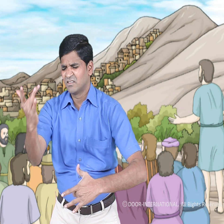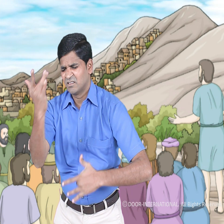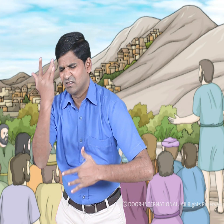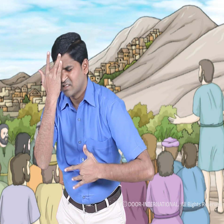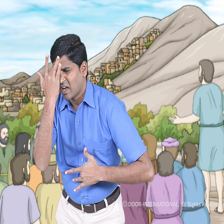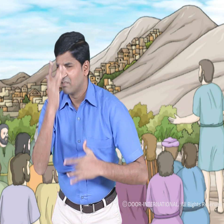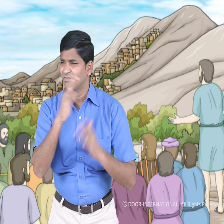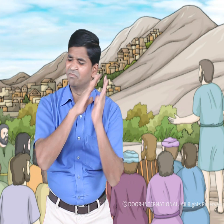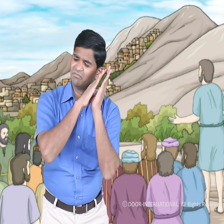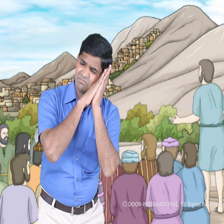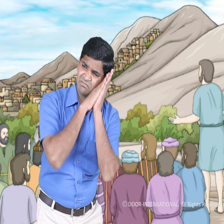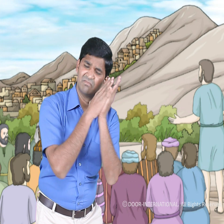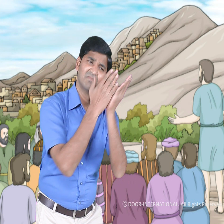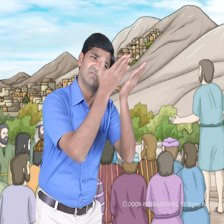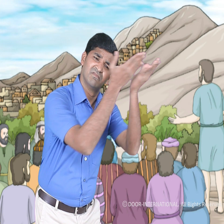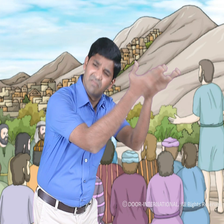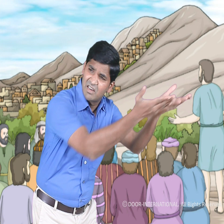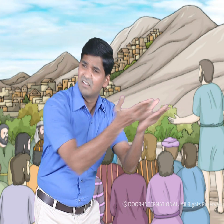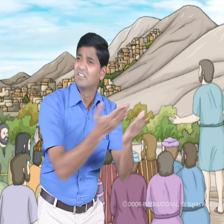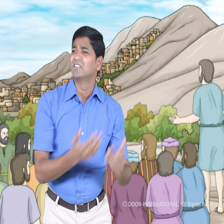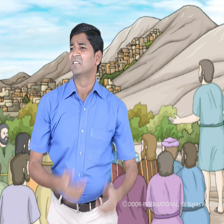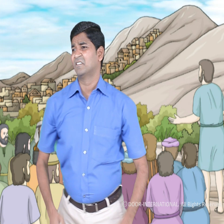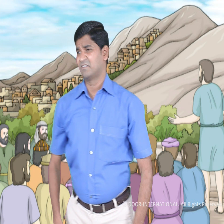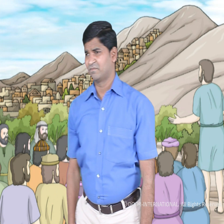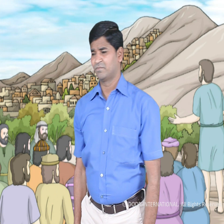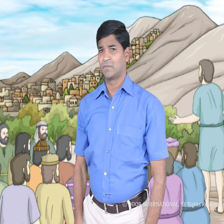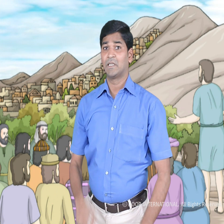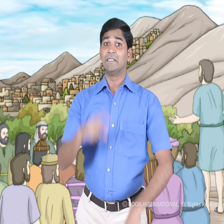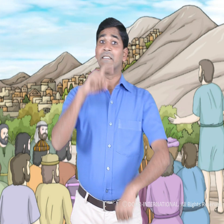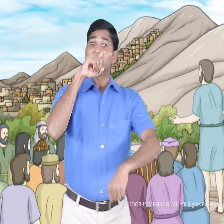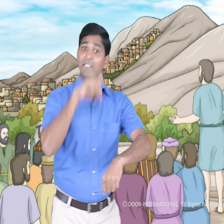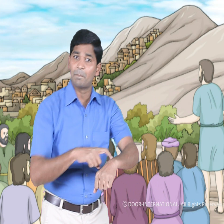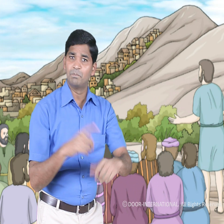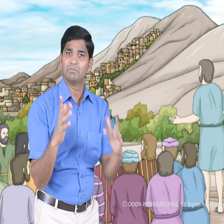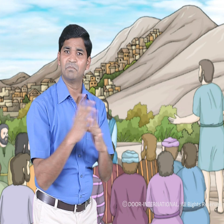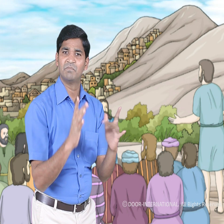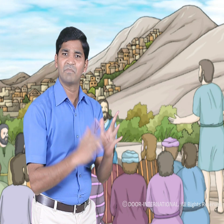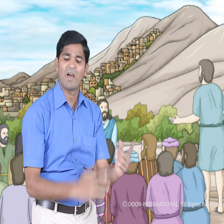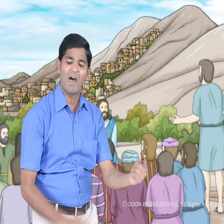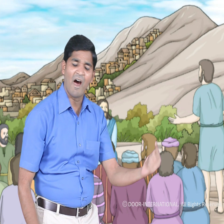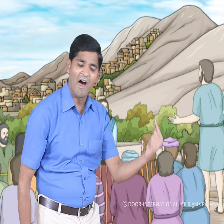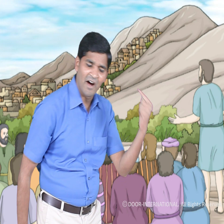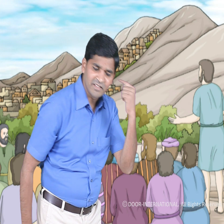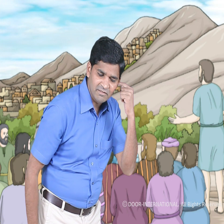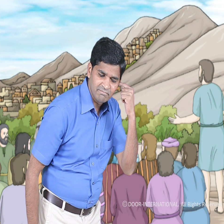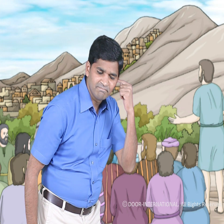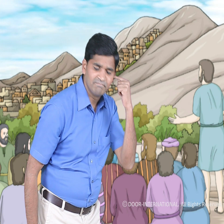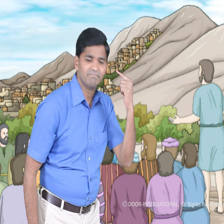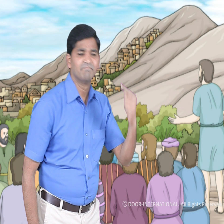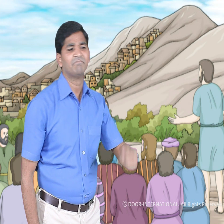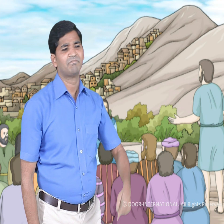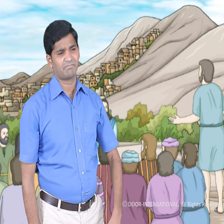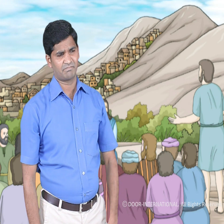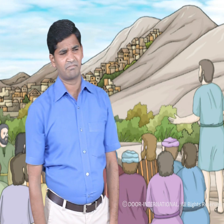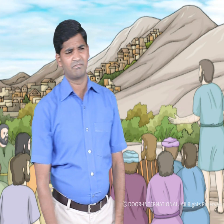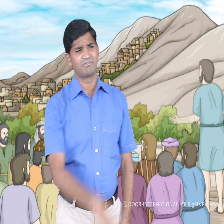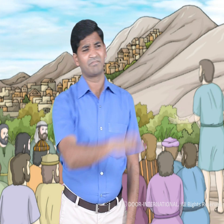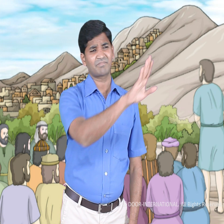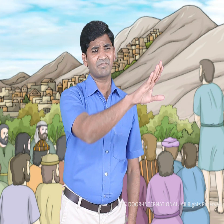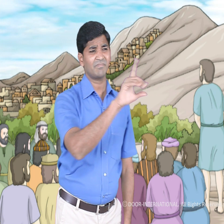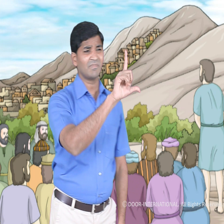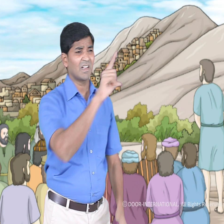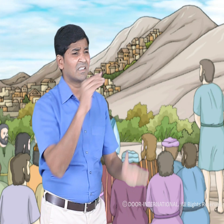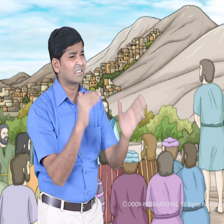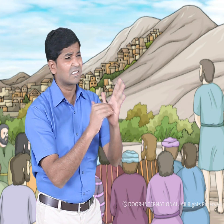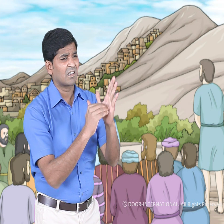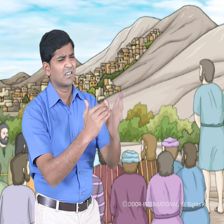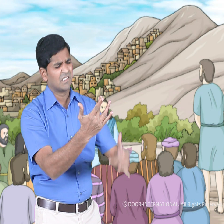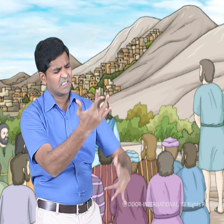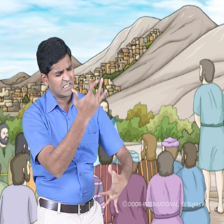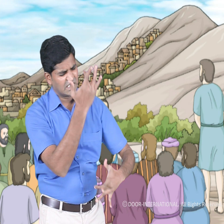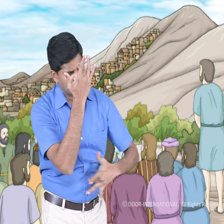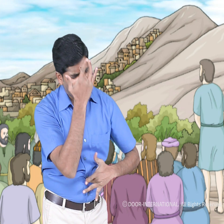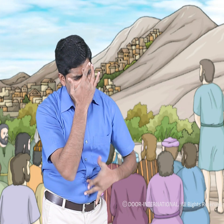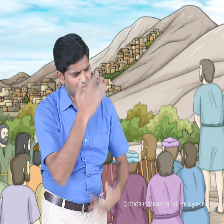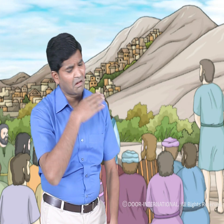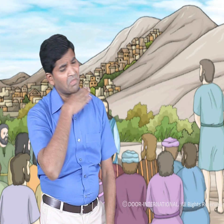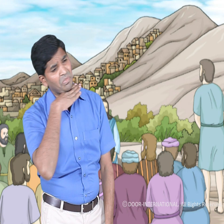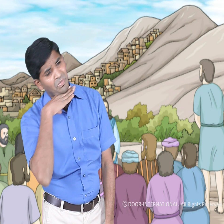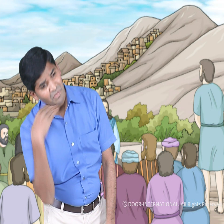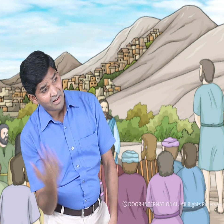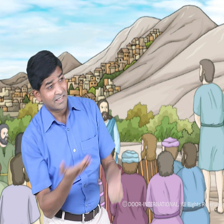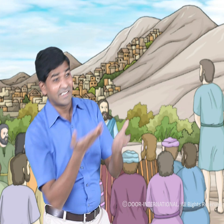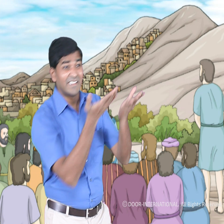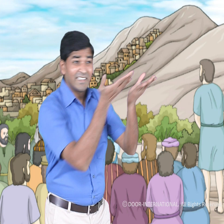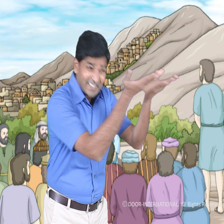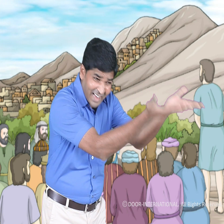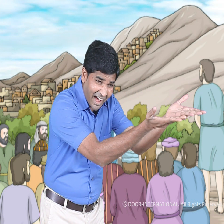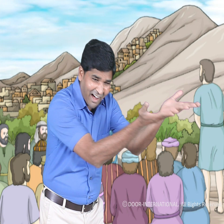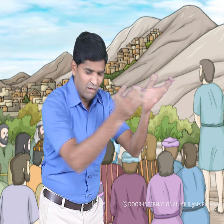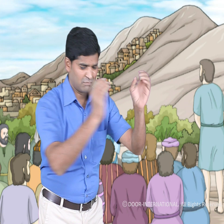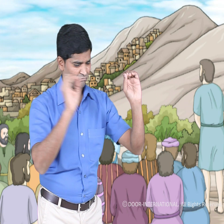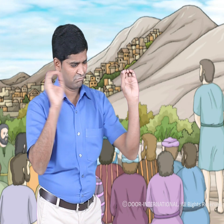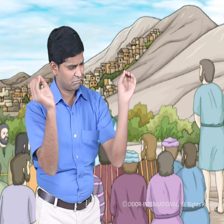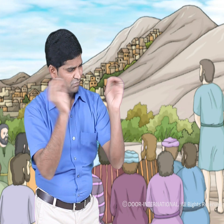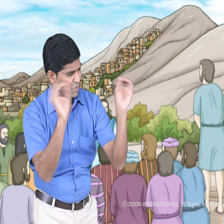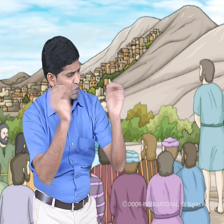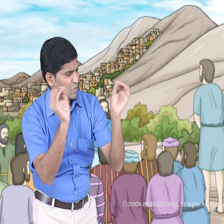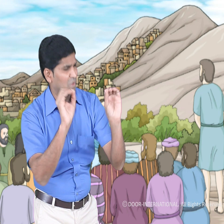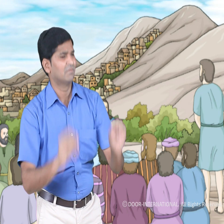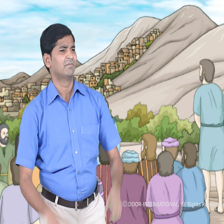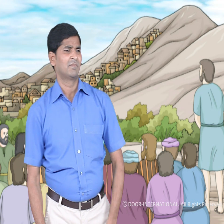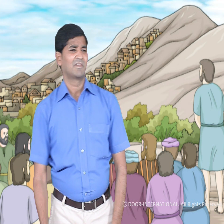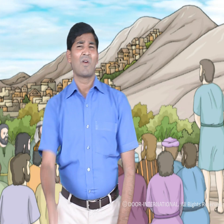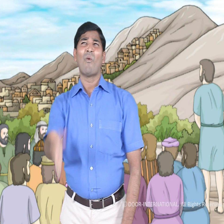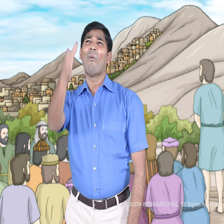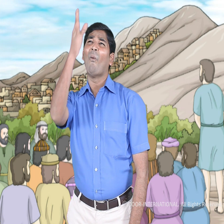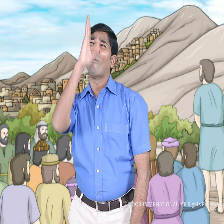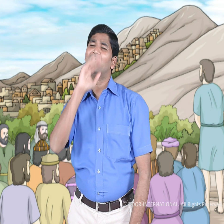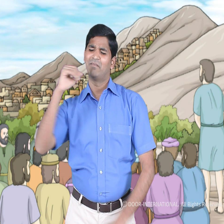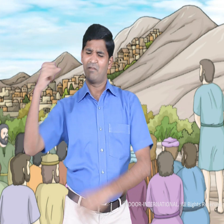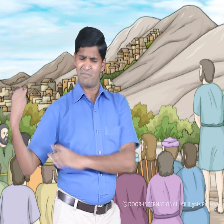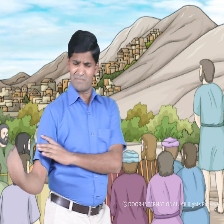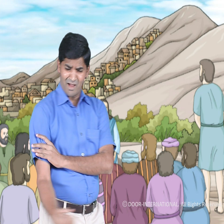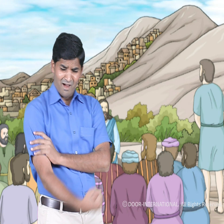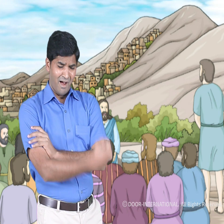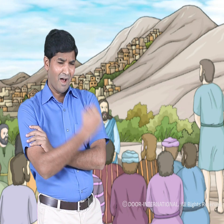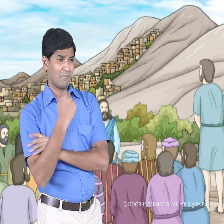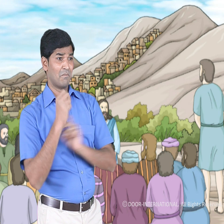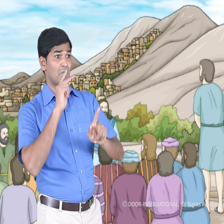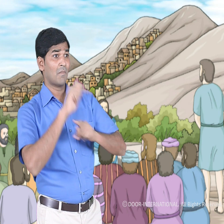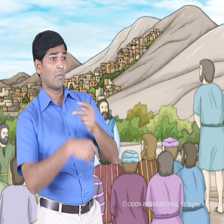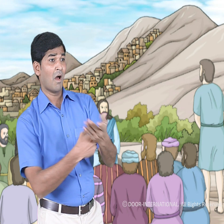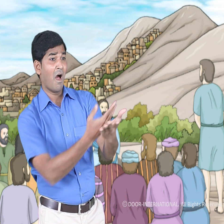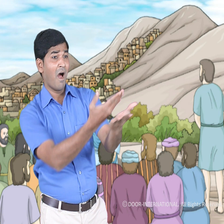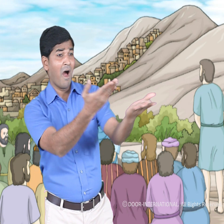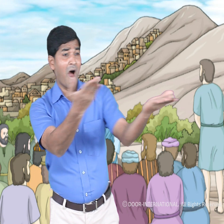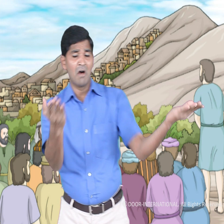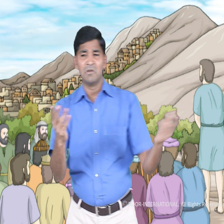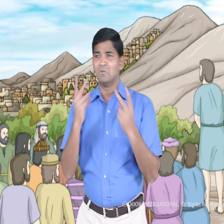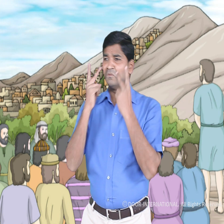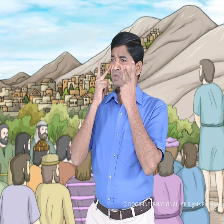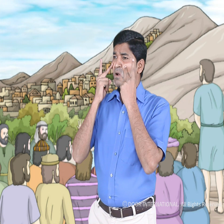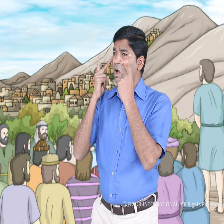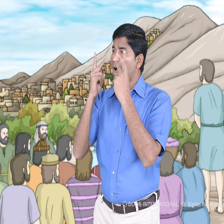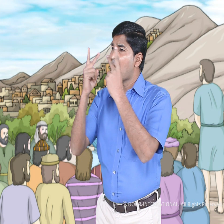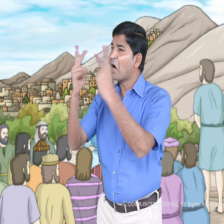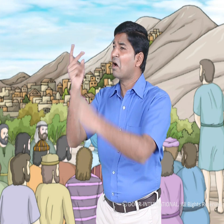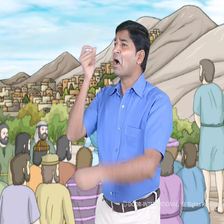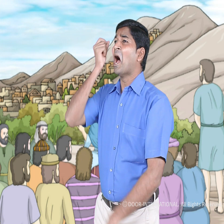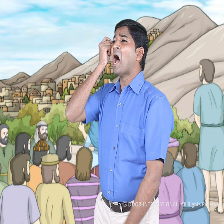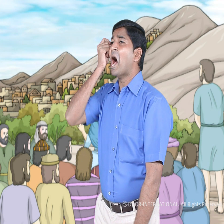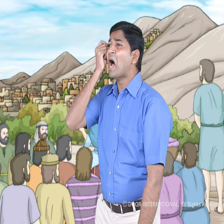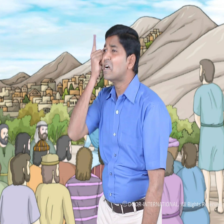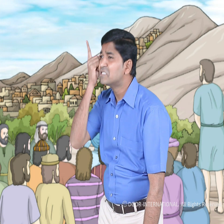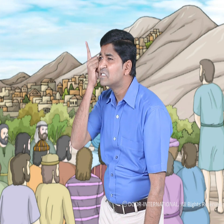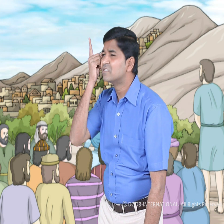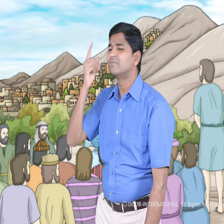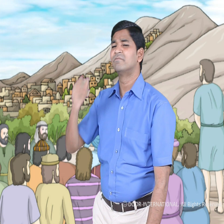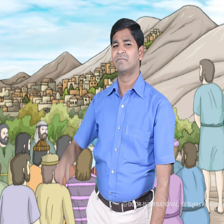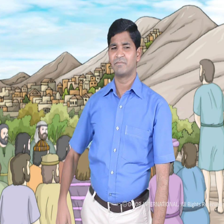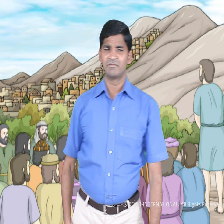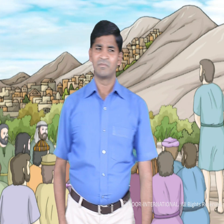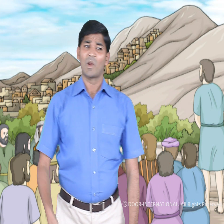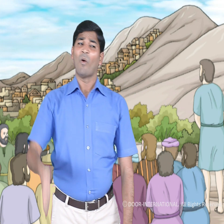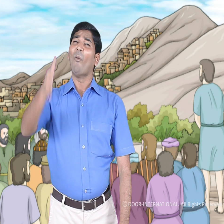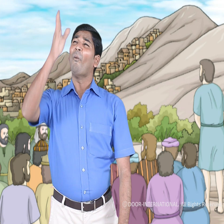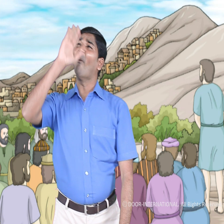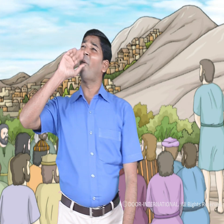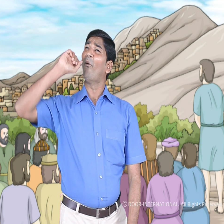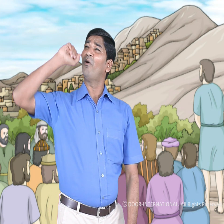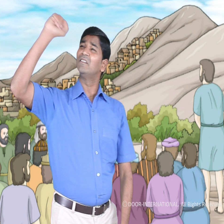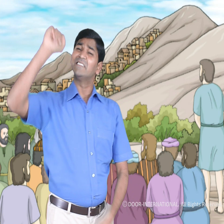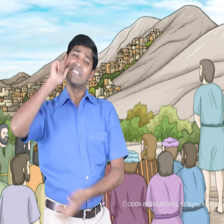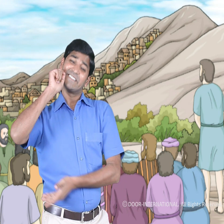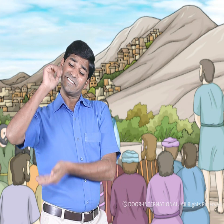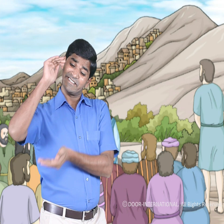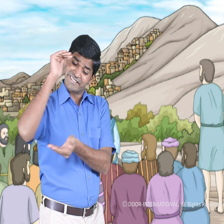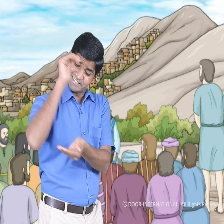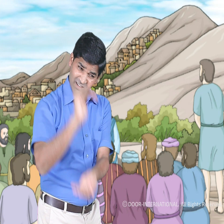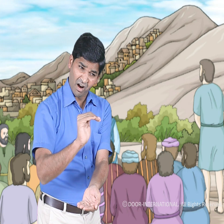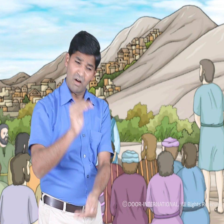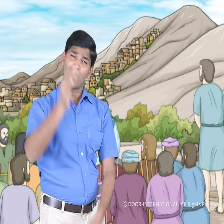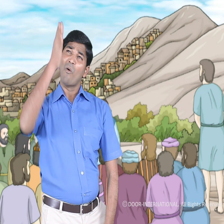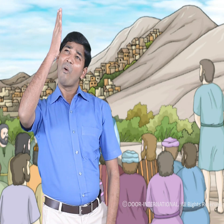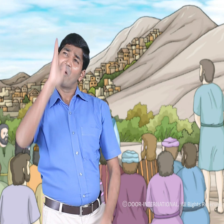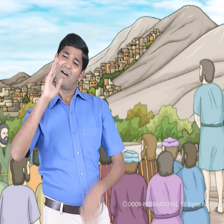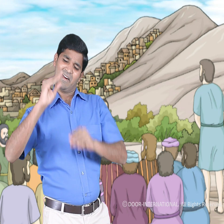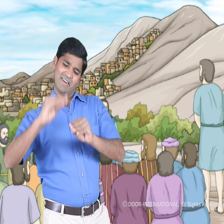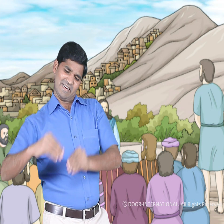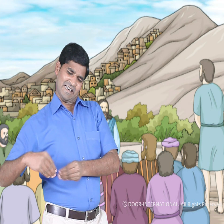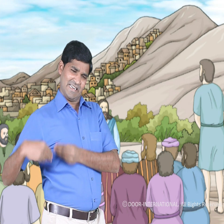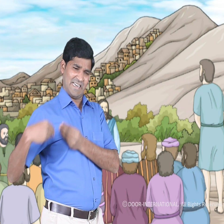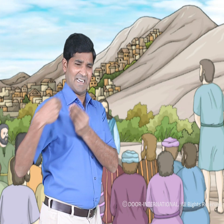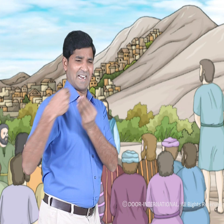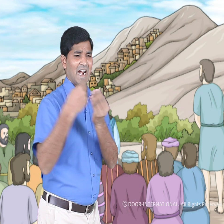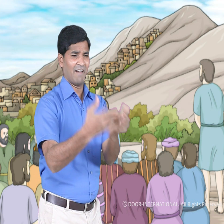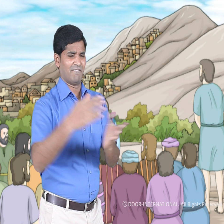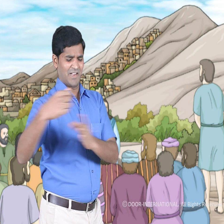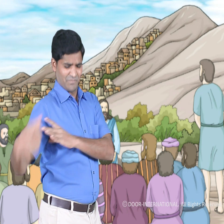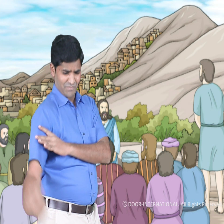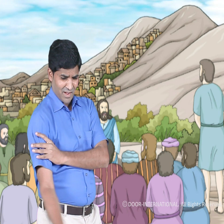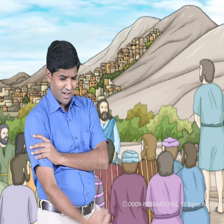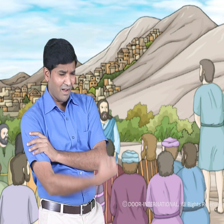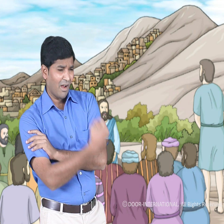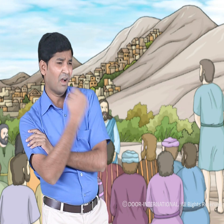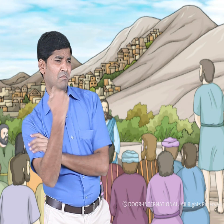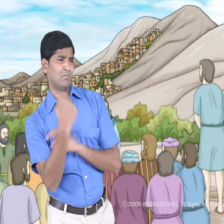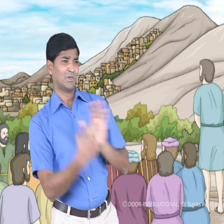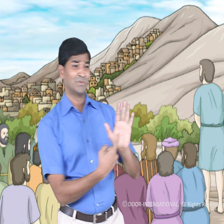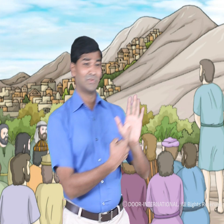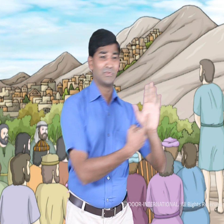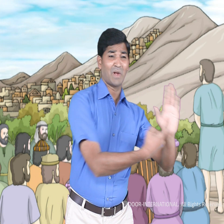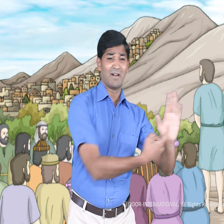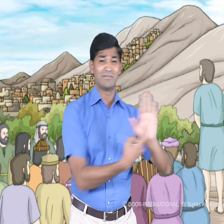When Jesus heard this, He said, “This sickness will not end in death.